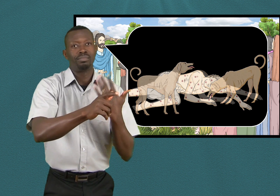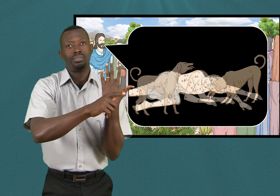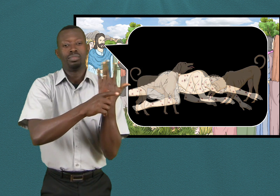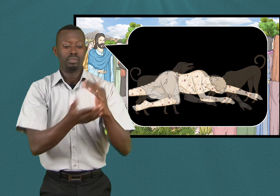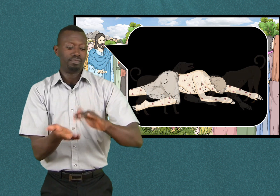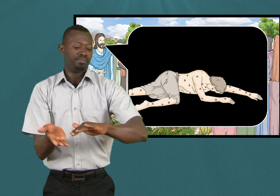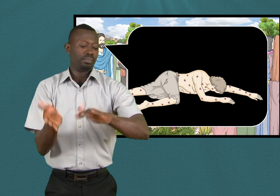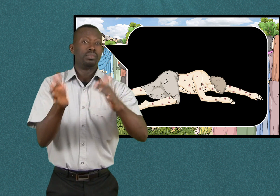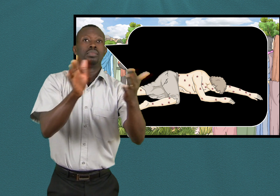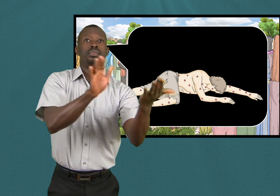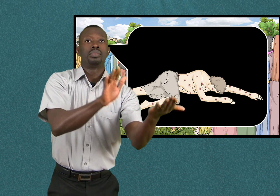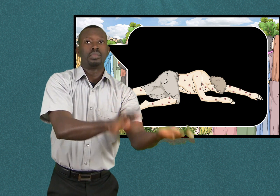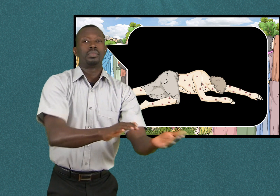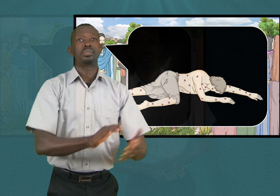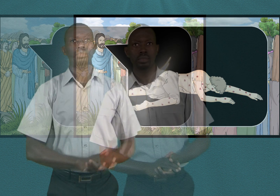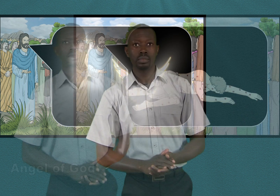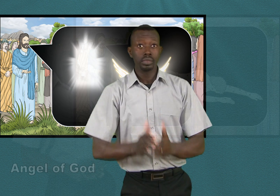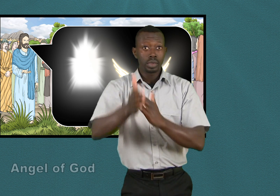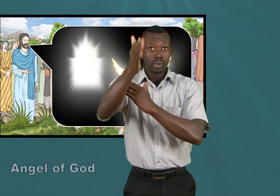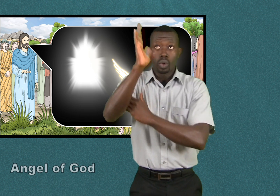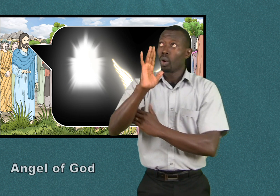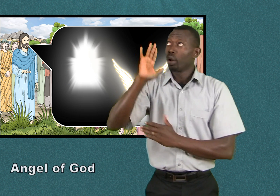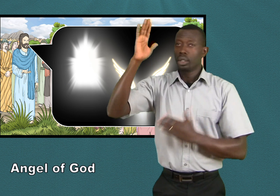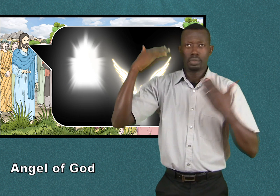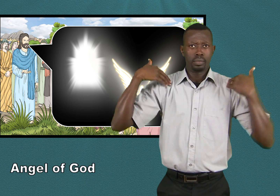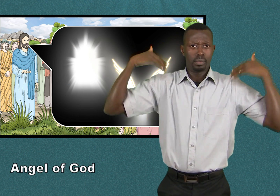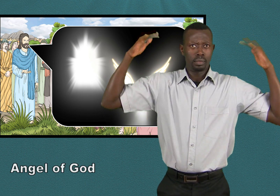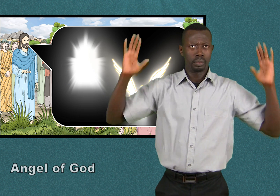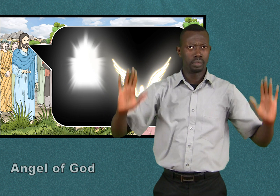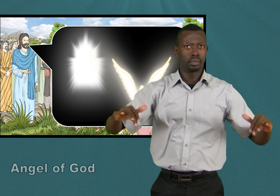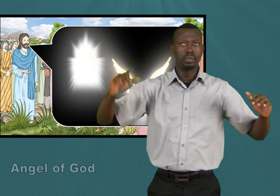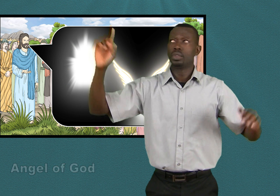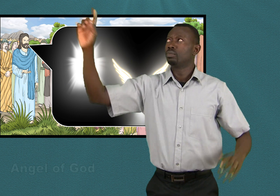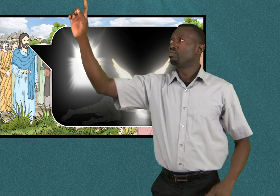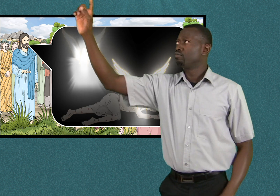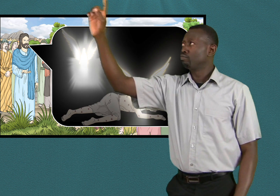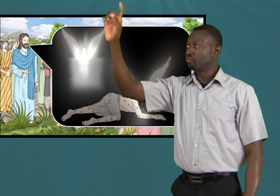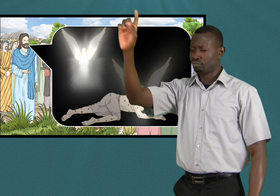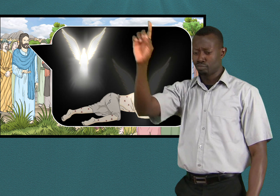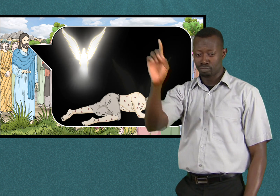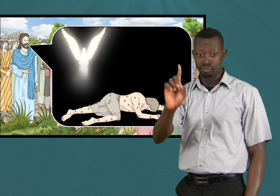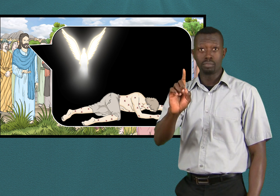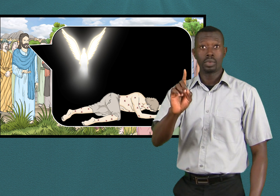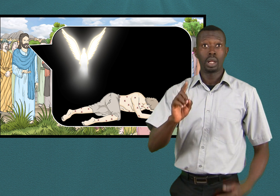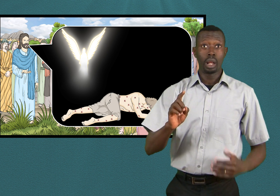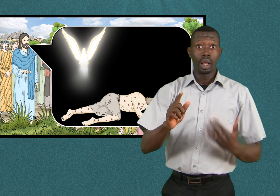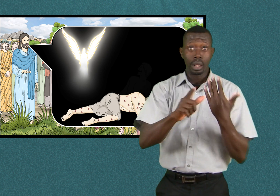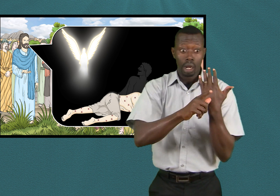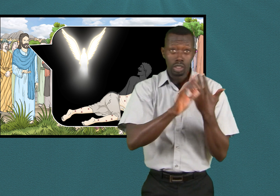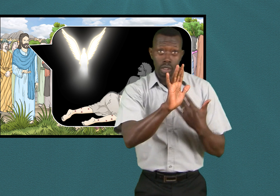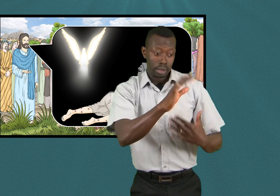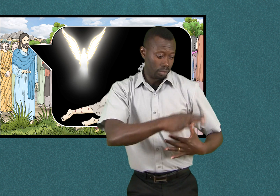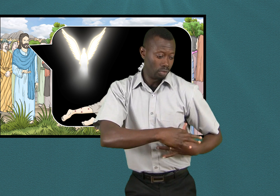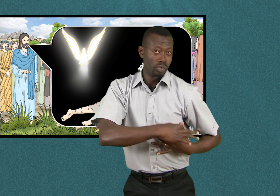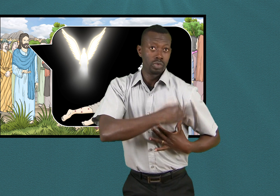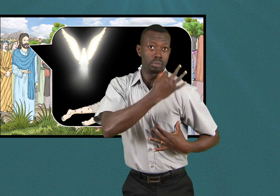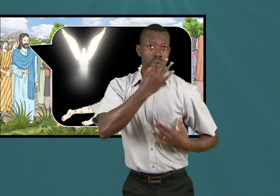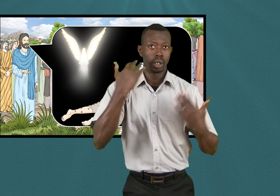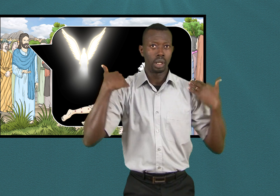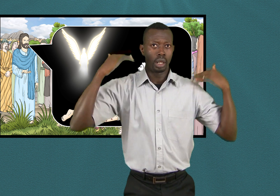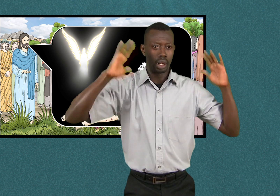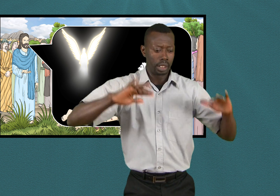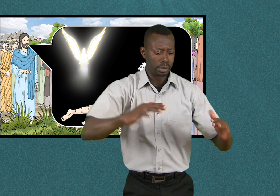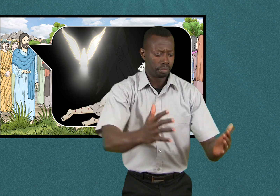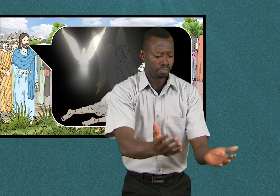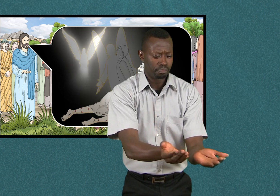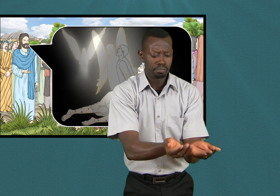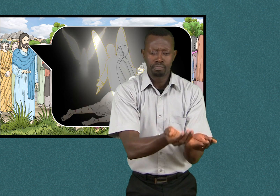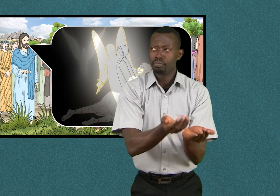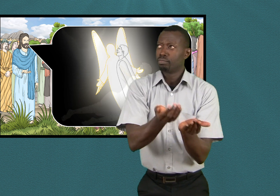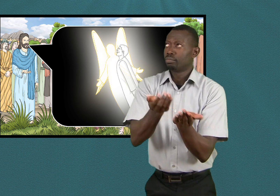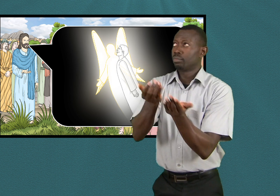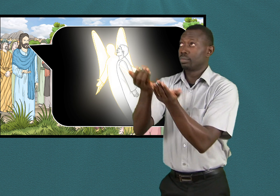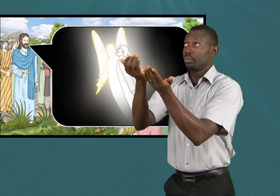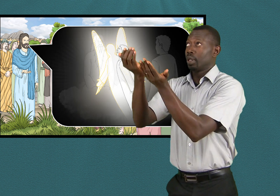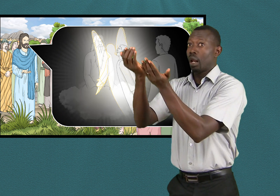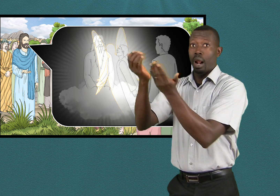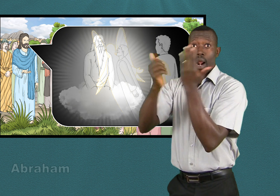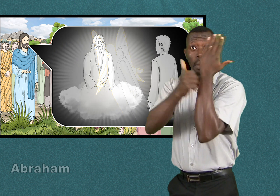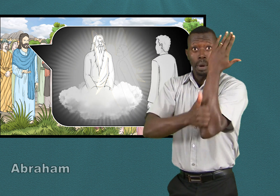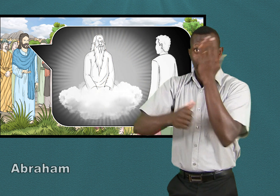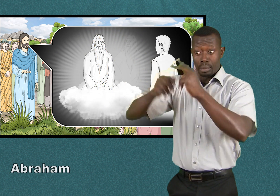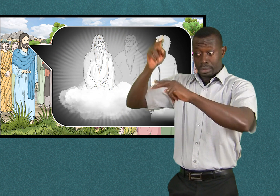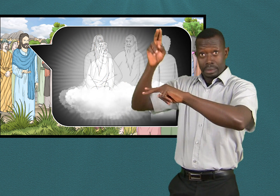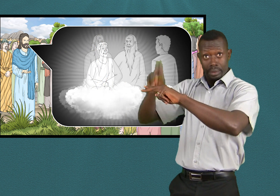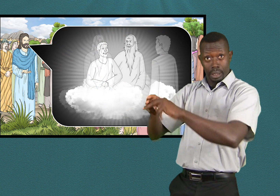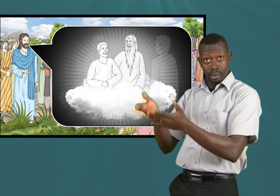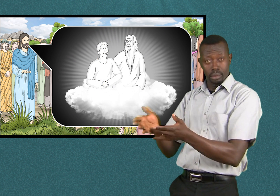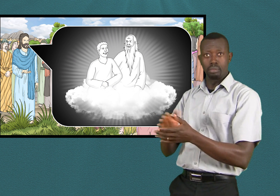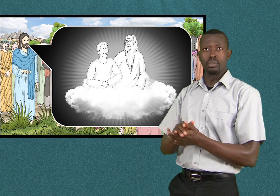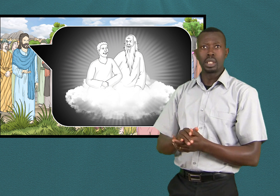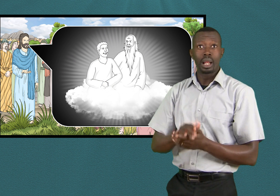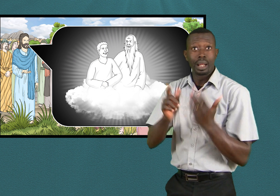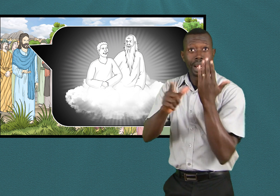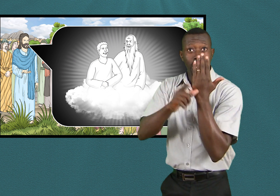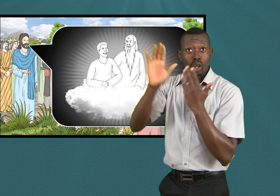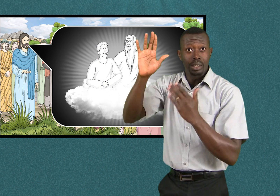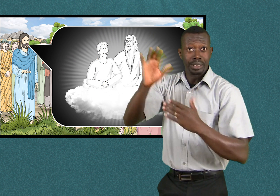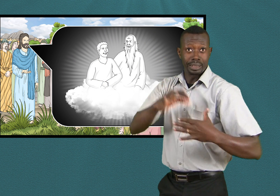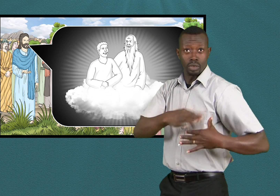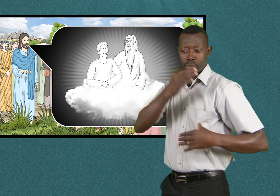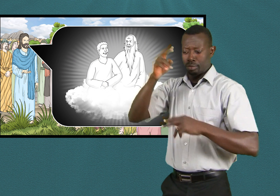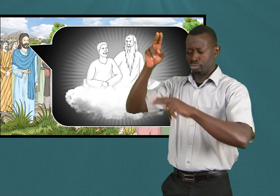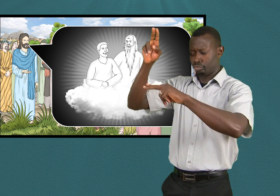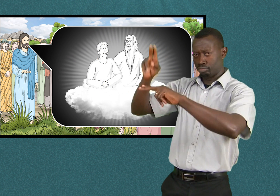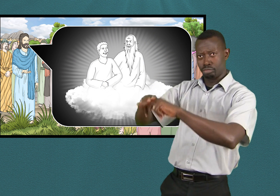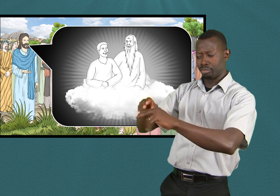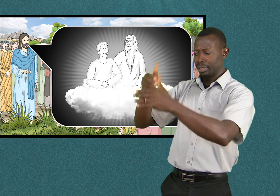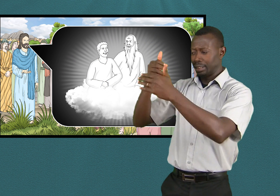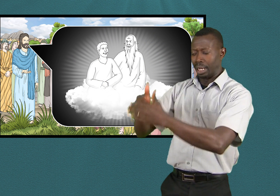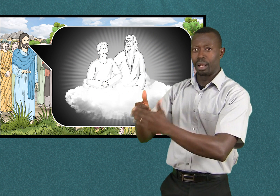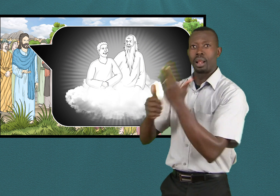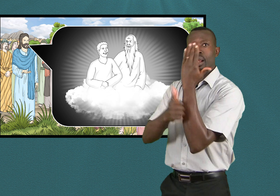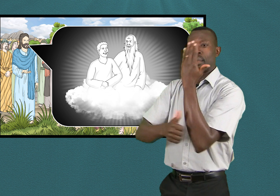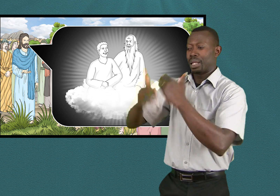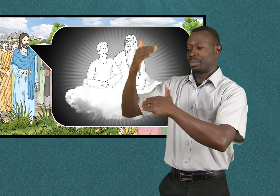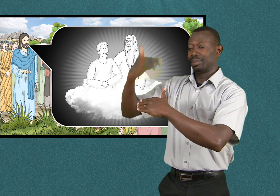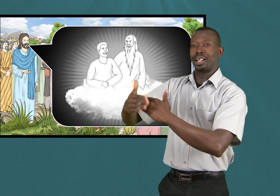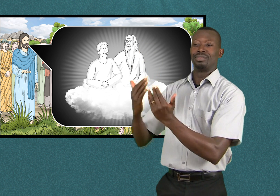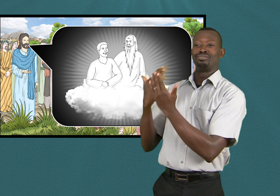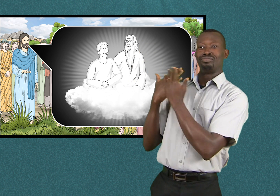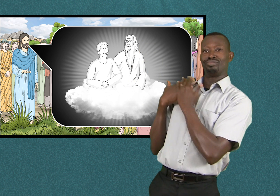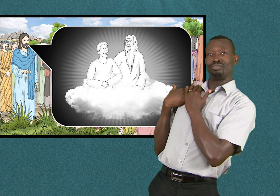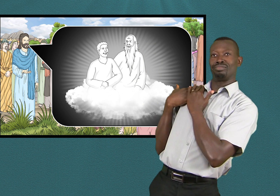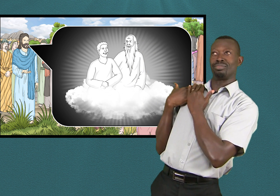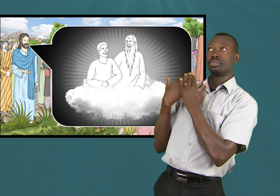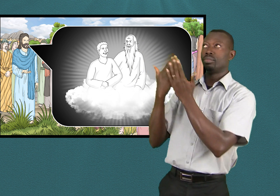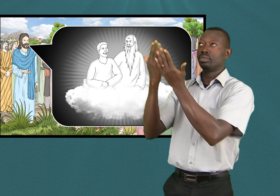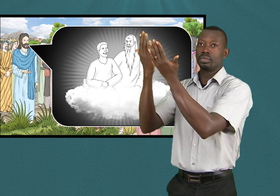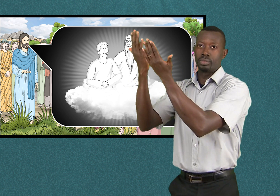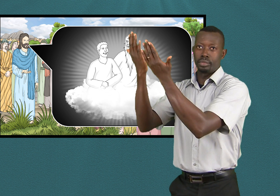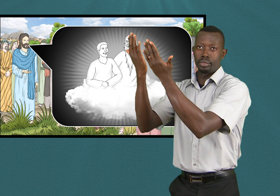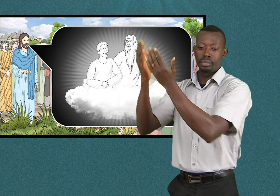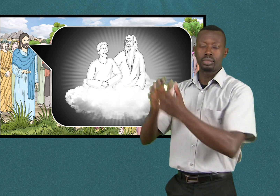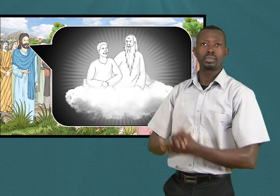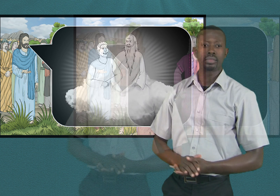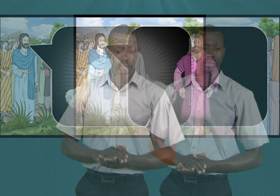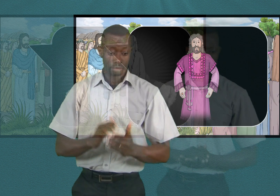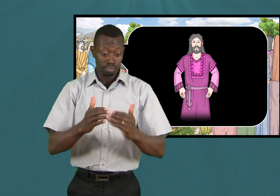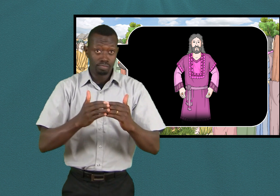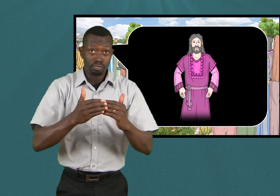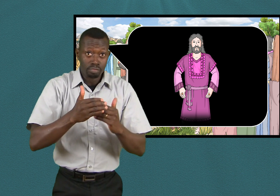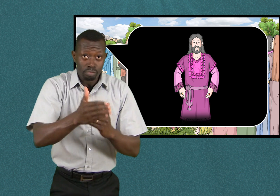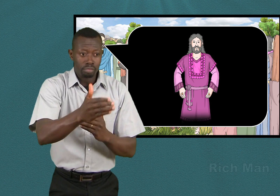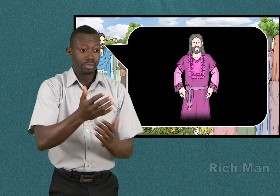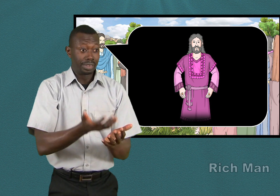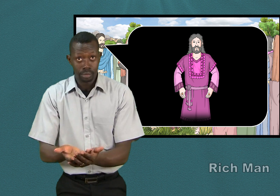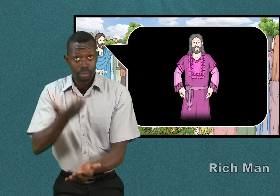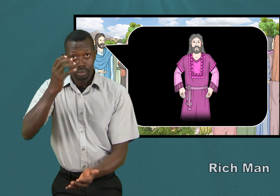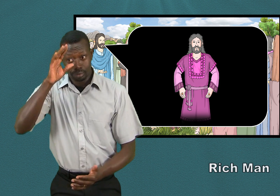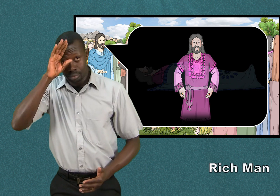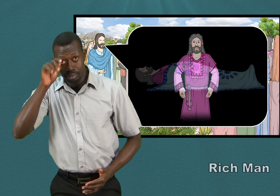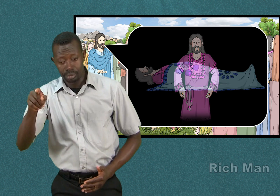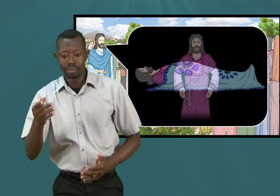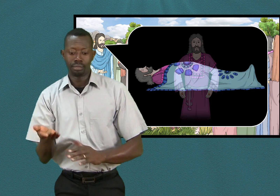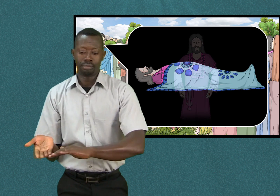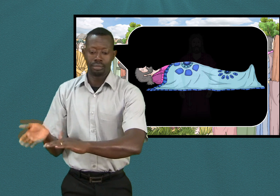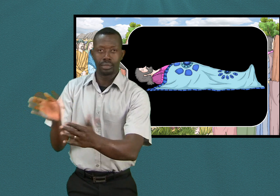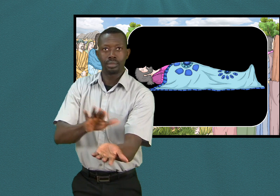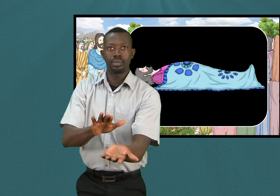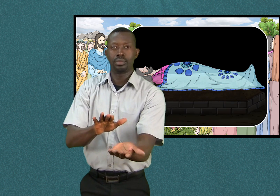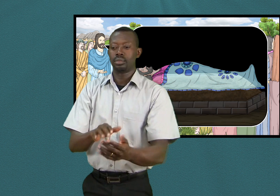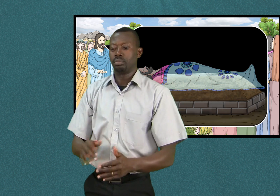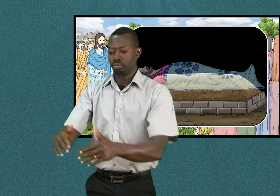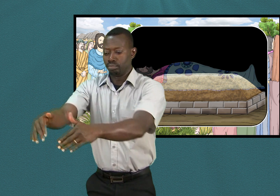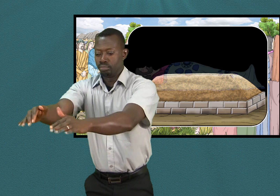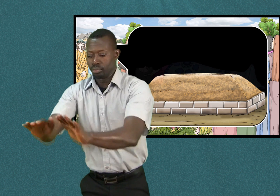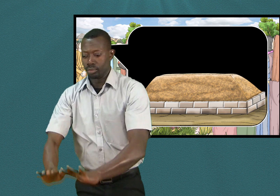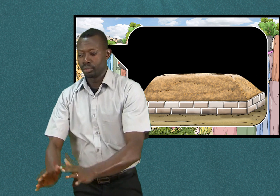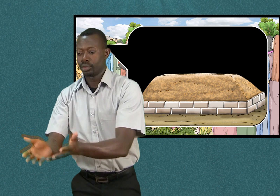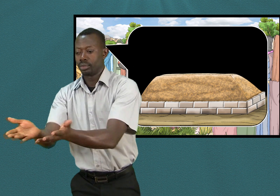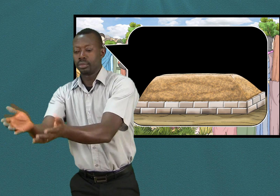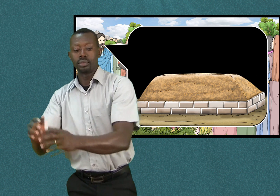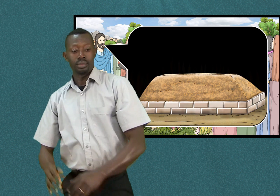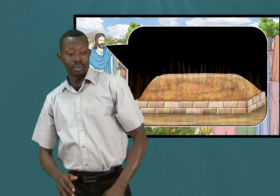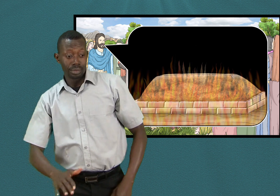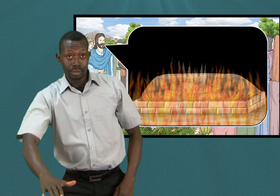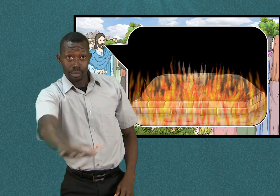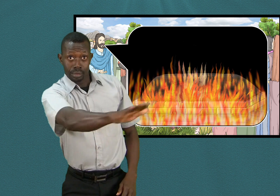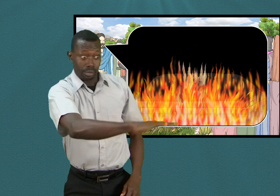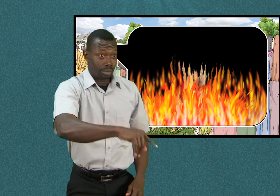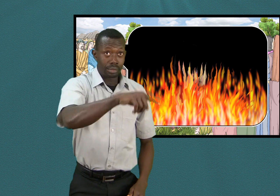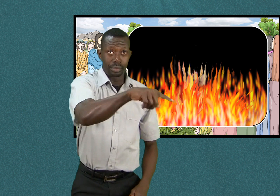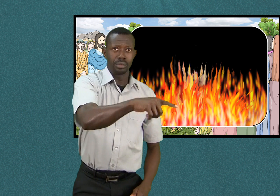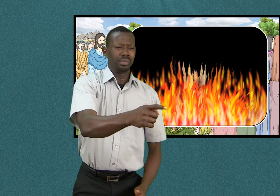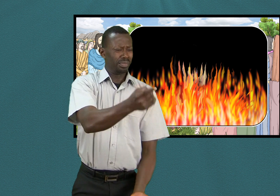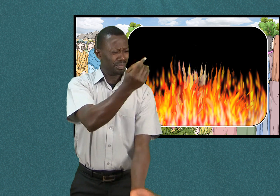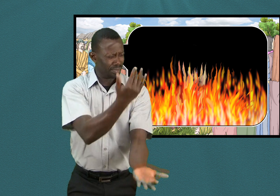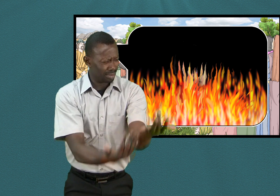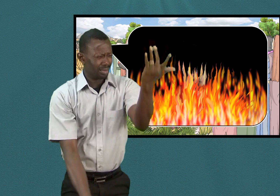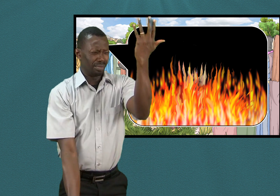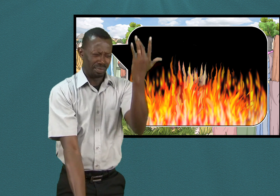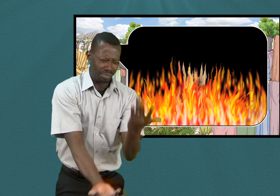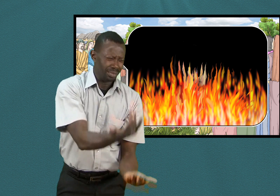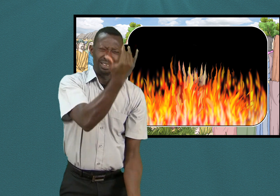One day the beggar died and was carried by the angels to Abraham’s side. And the rich man also died and was buried.